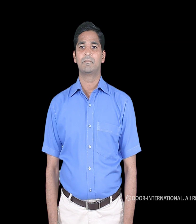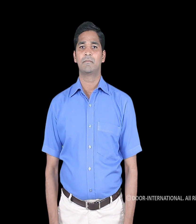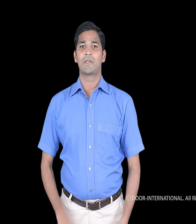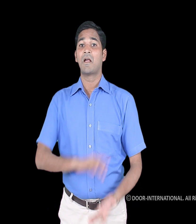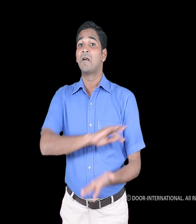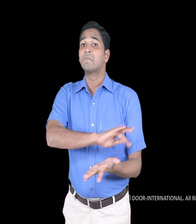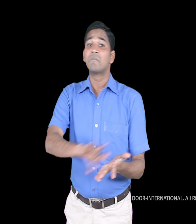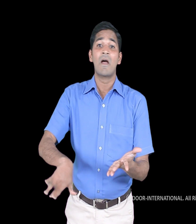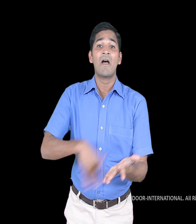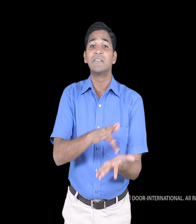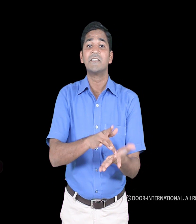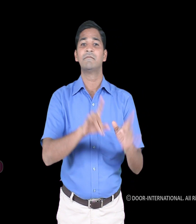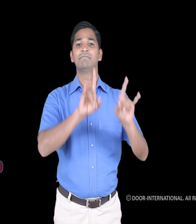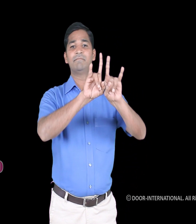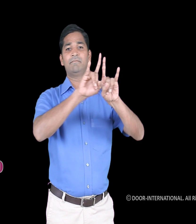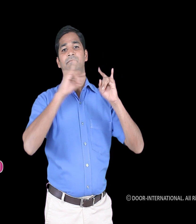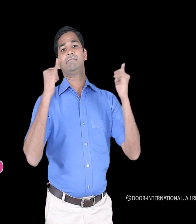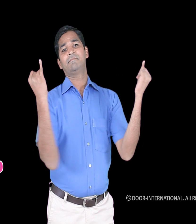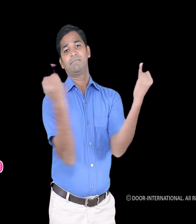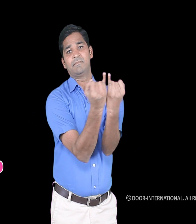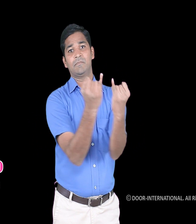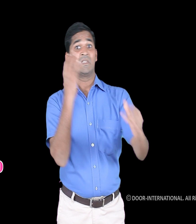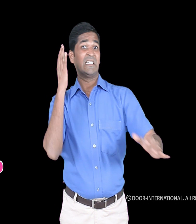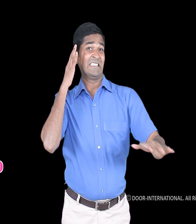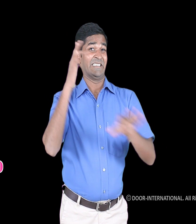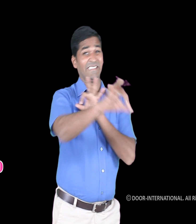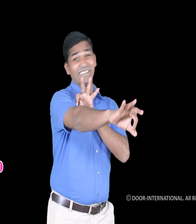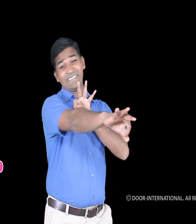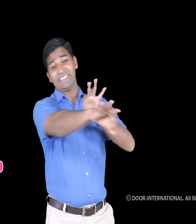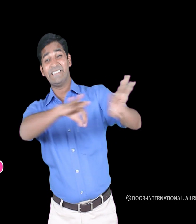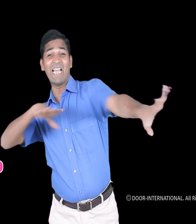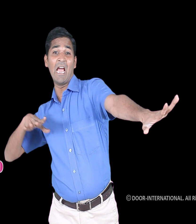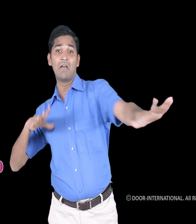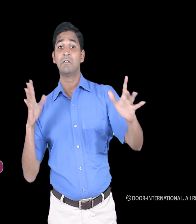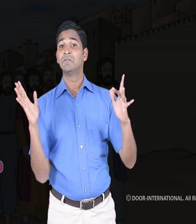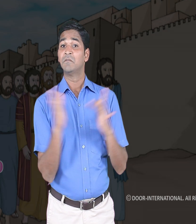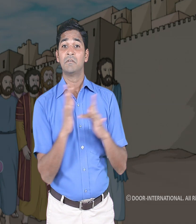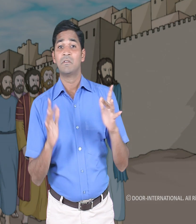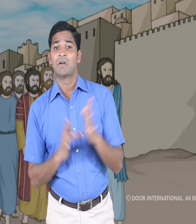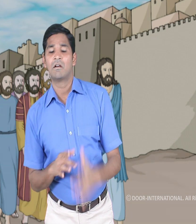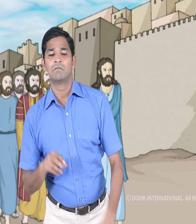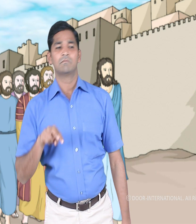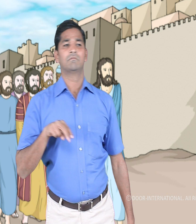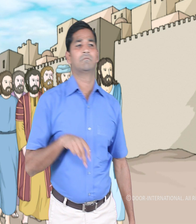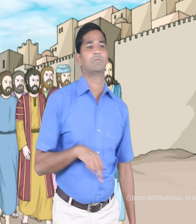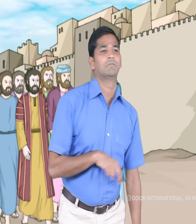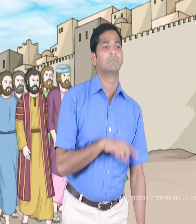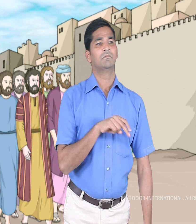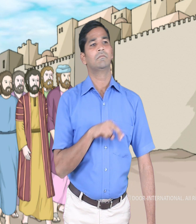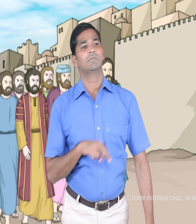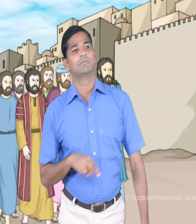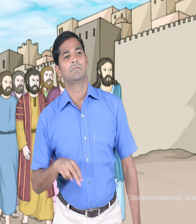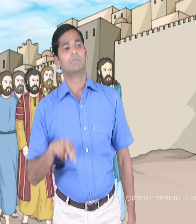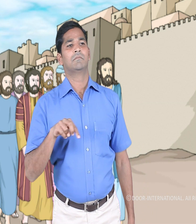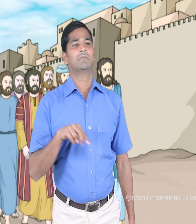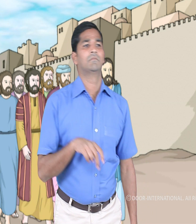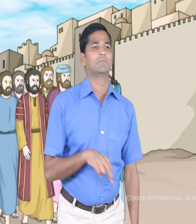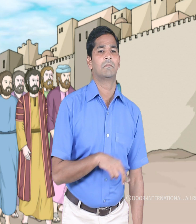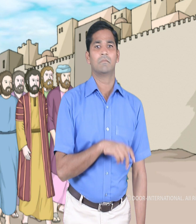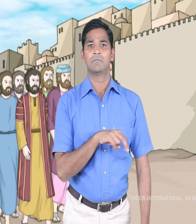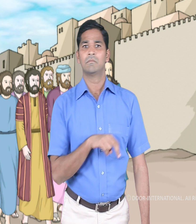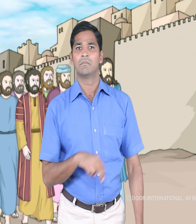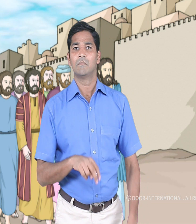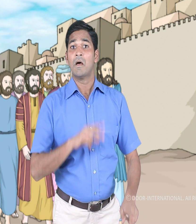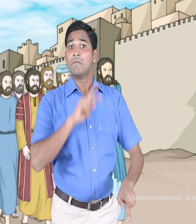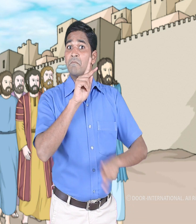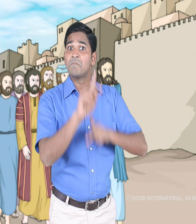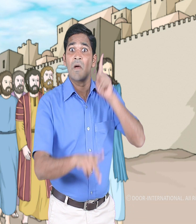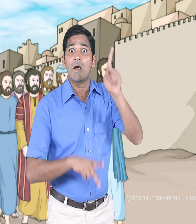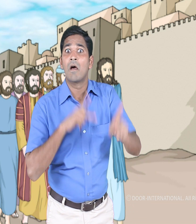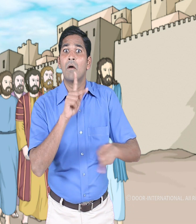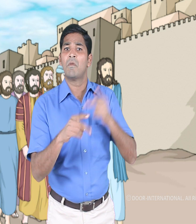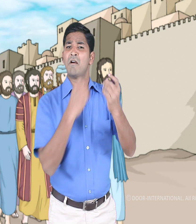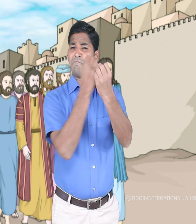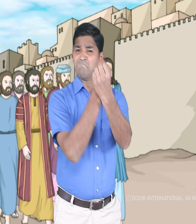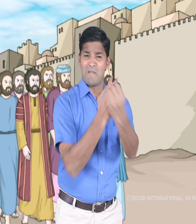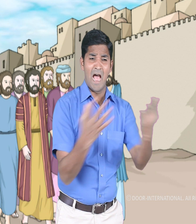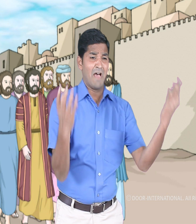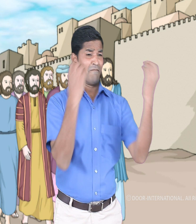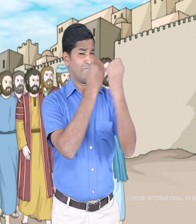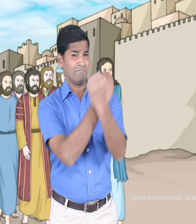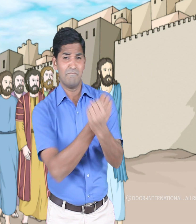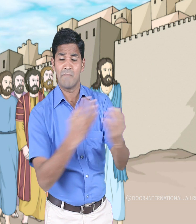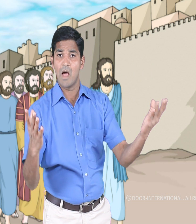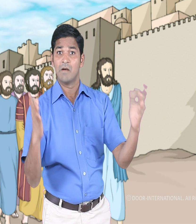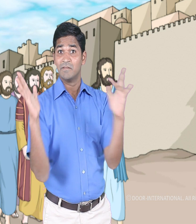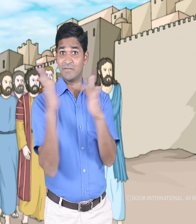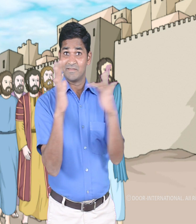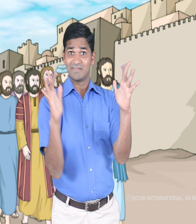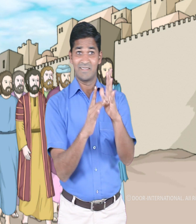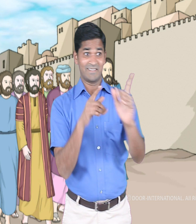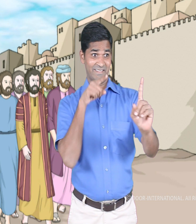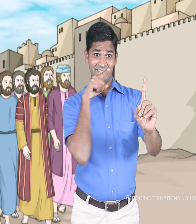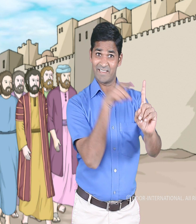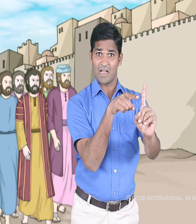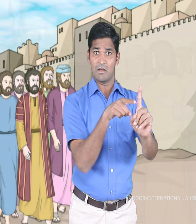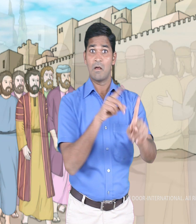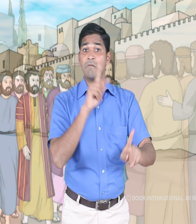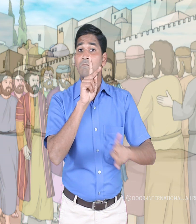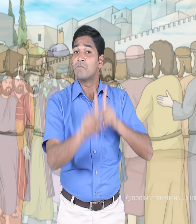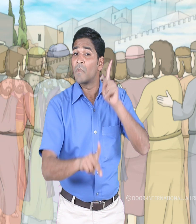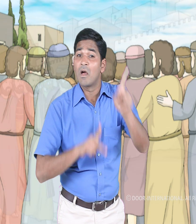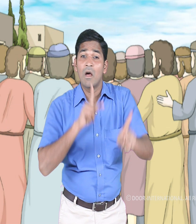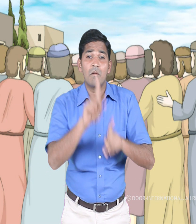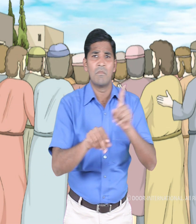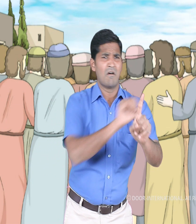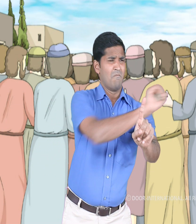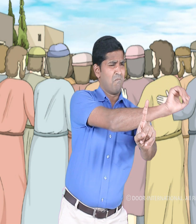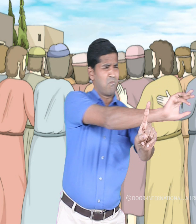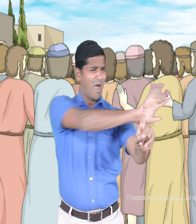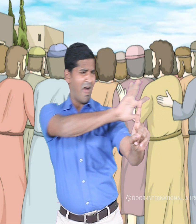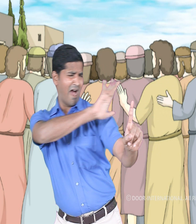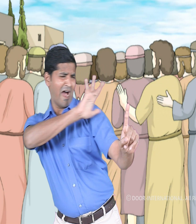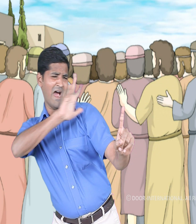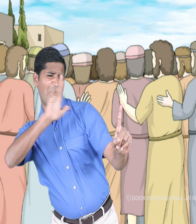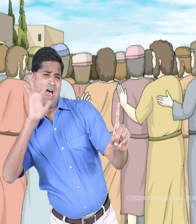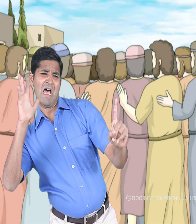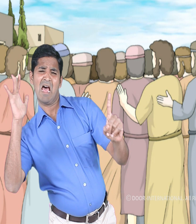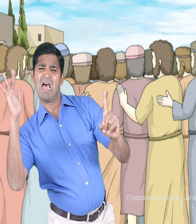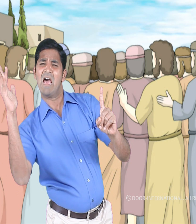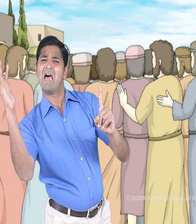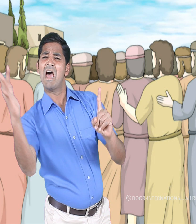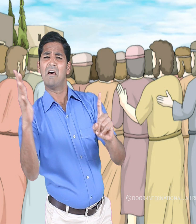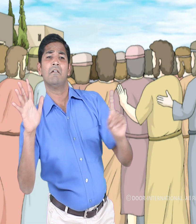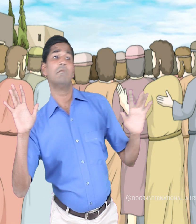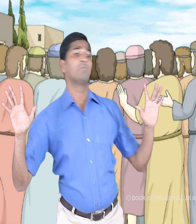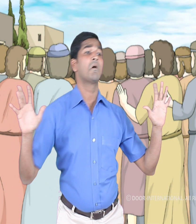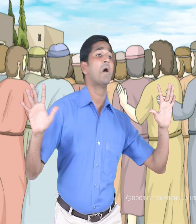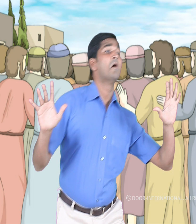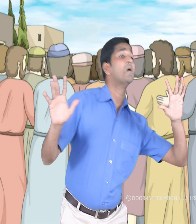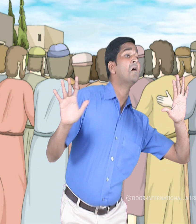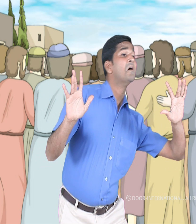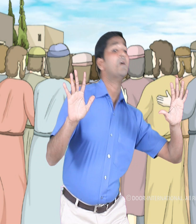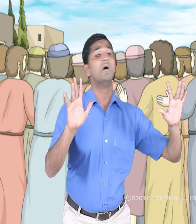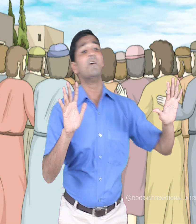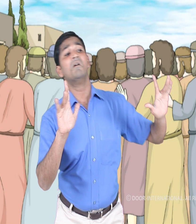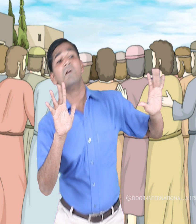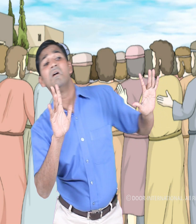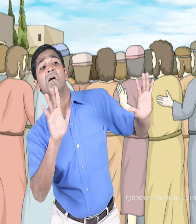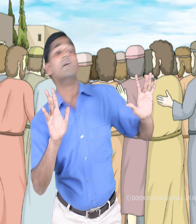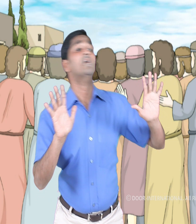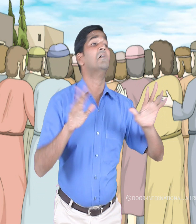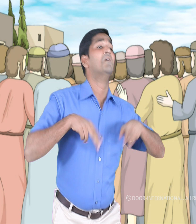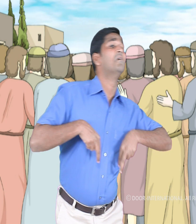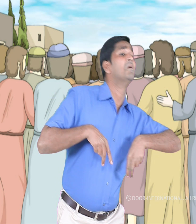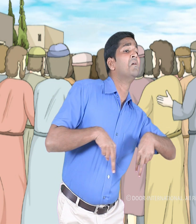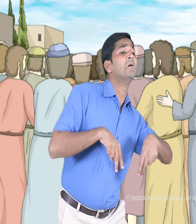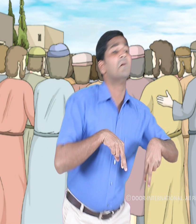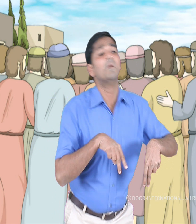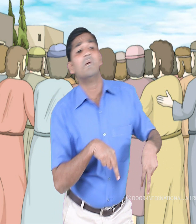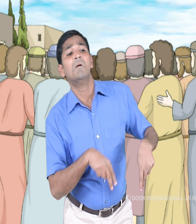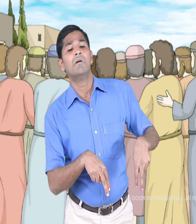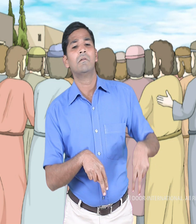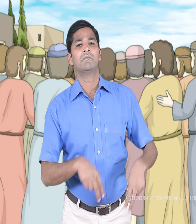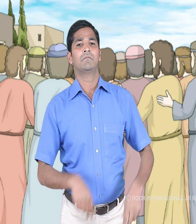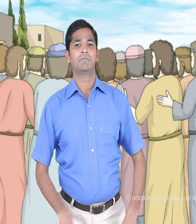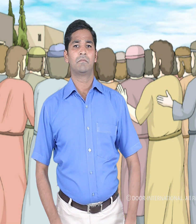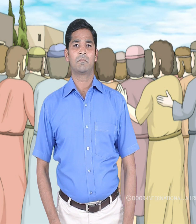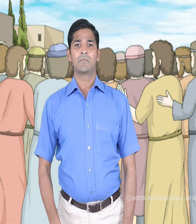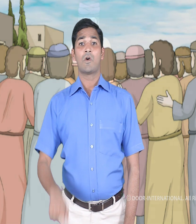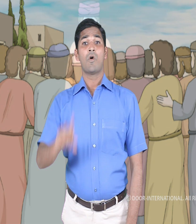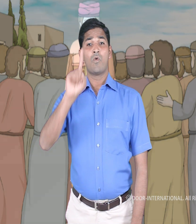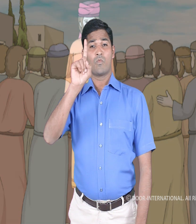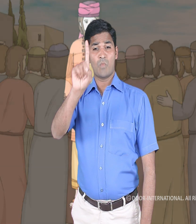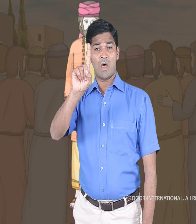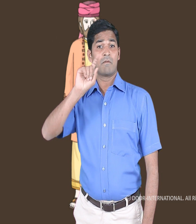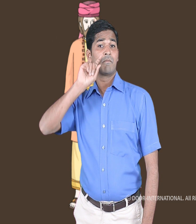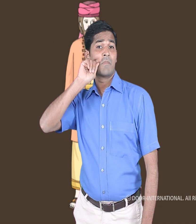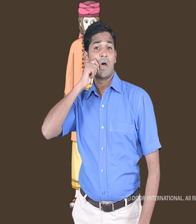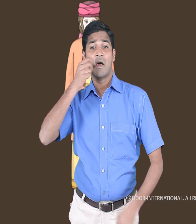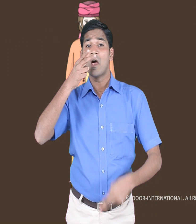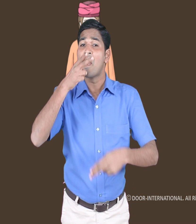Then Jesus entered Jericho and was passing through.